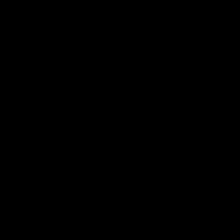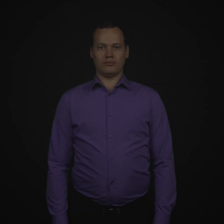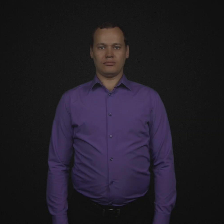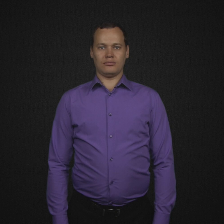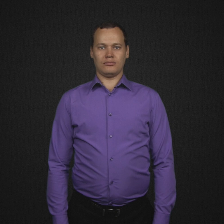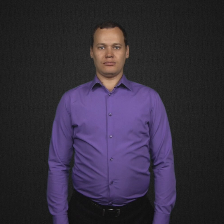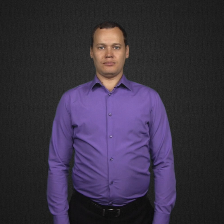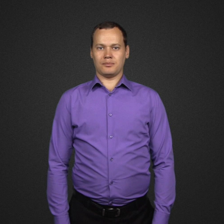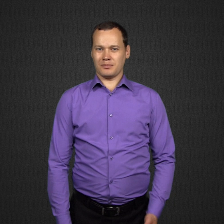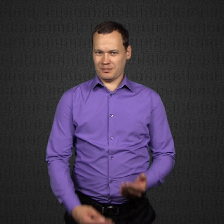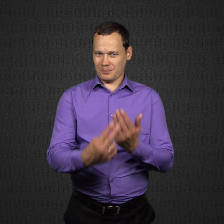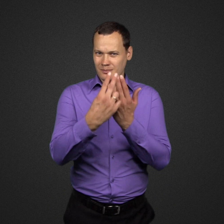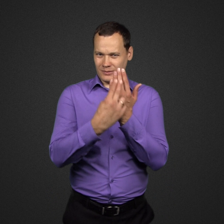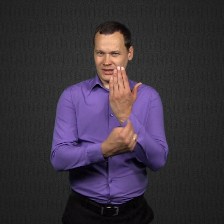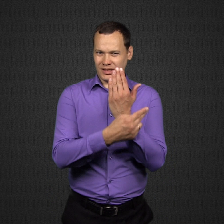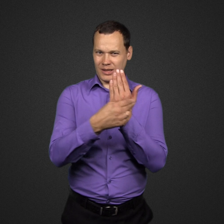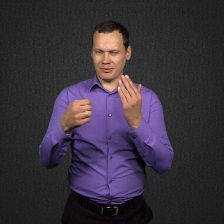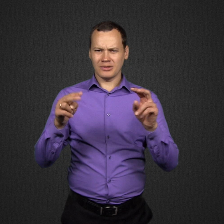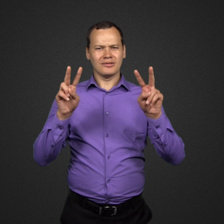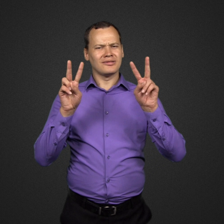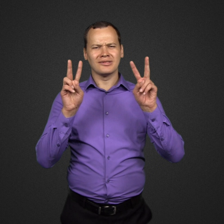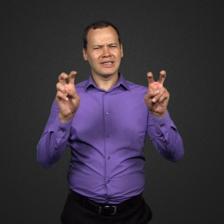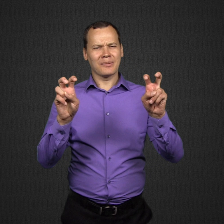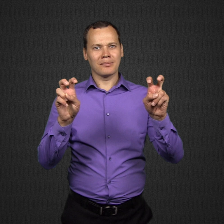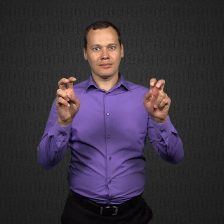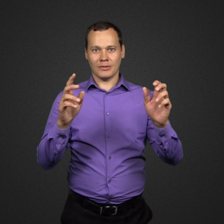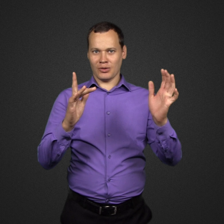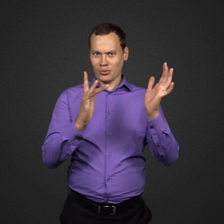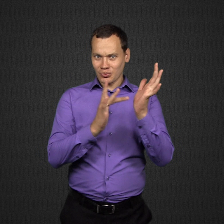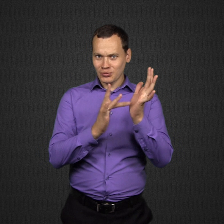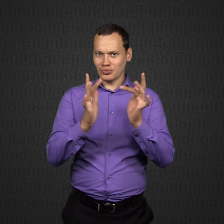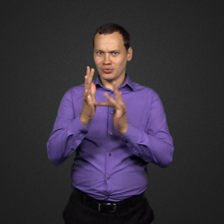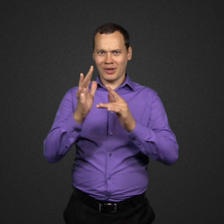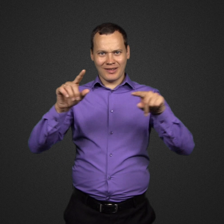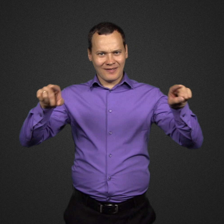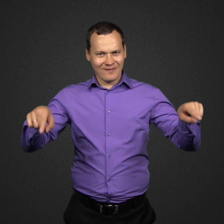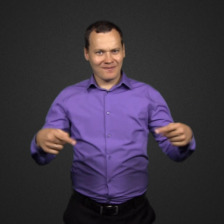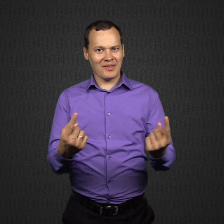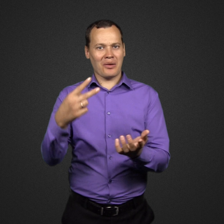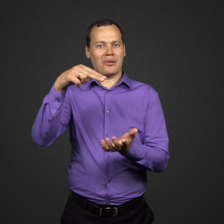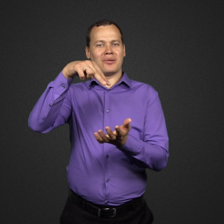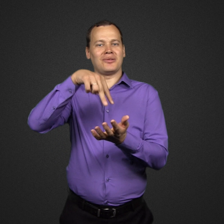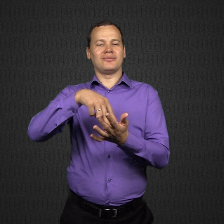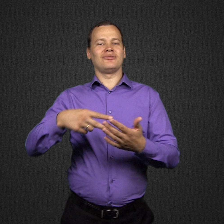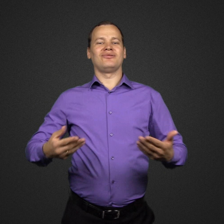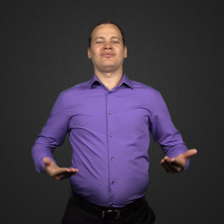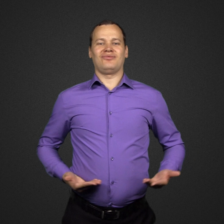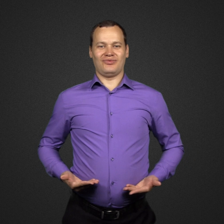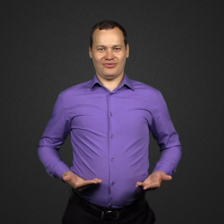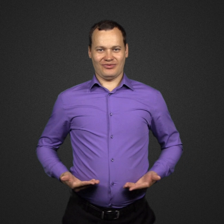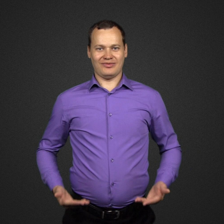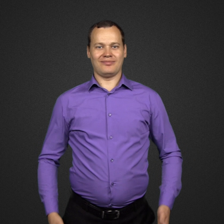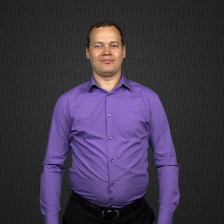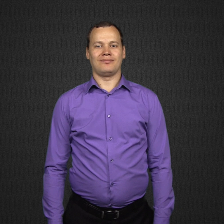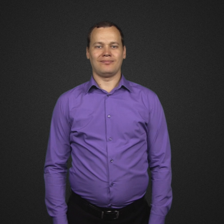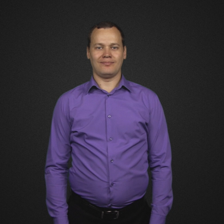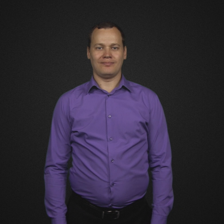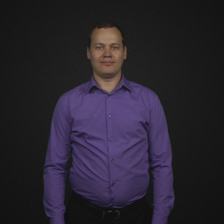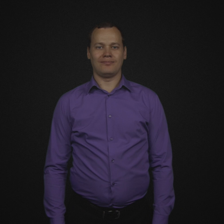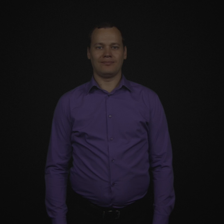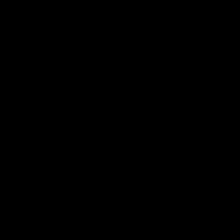Jesus' resurrection